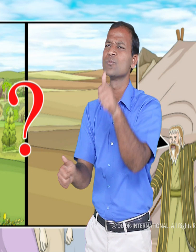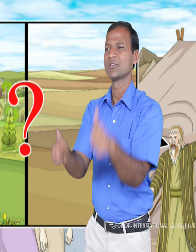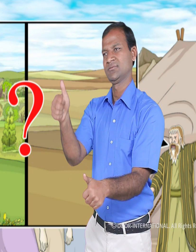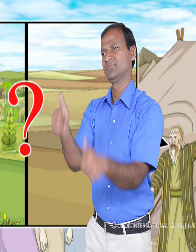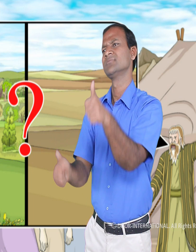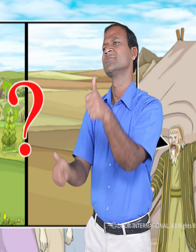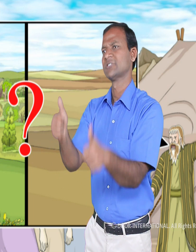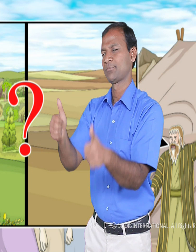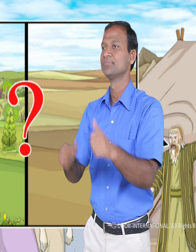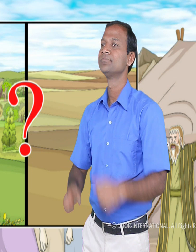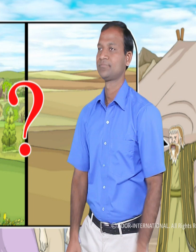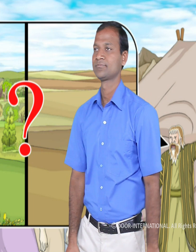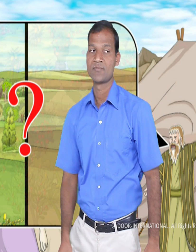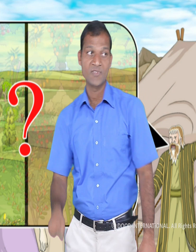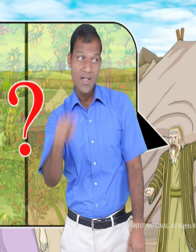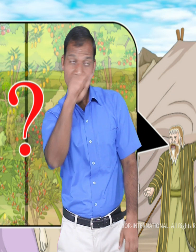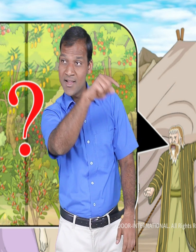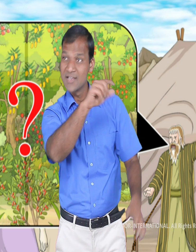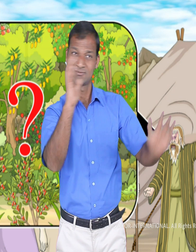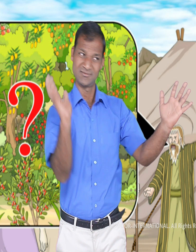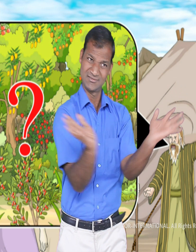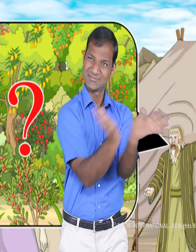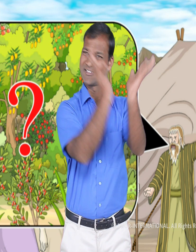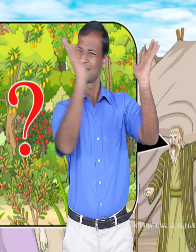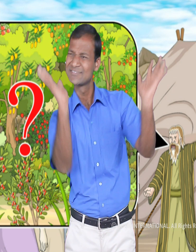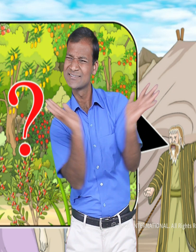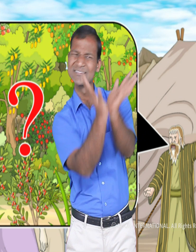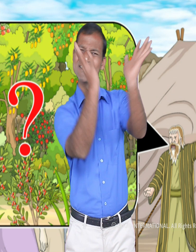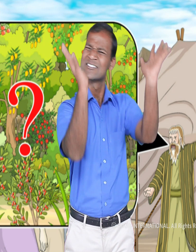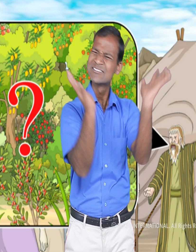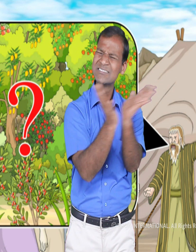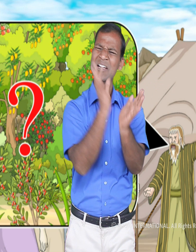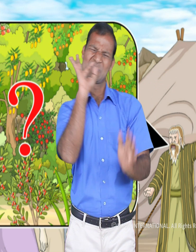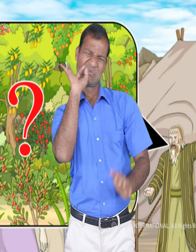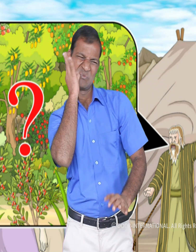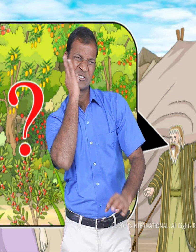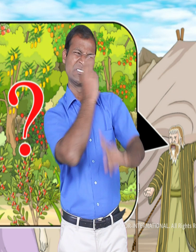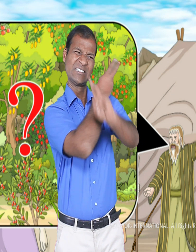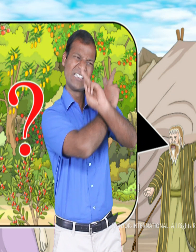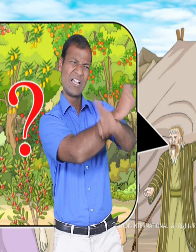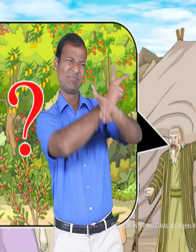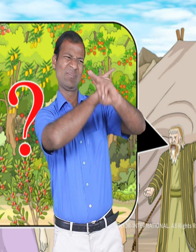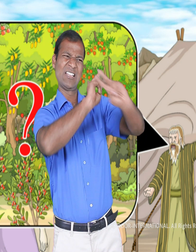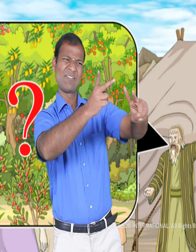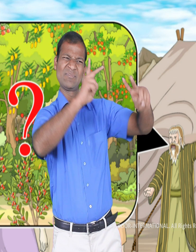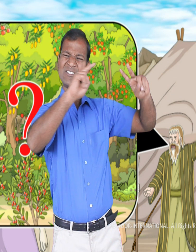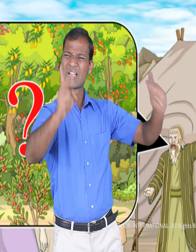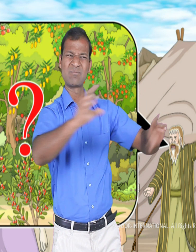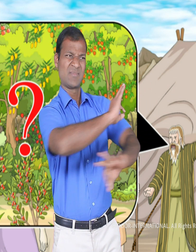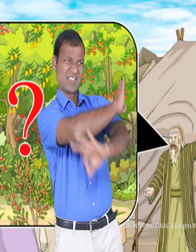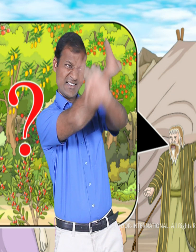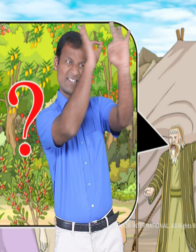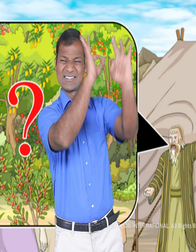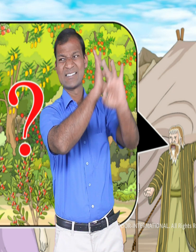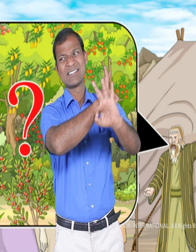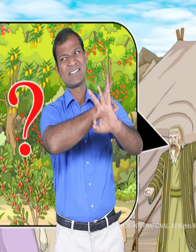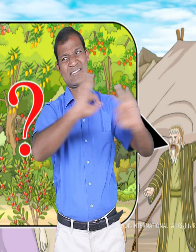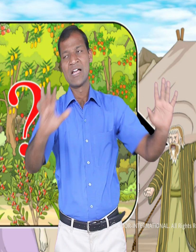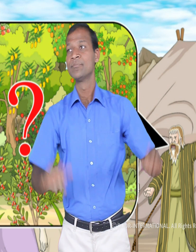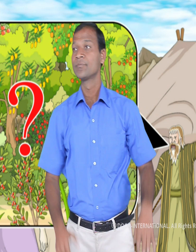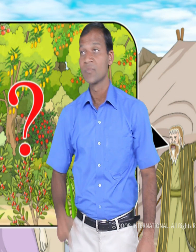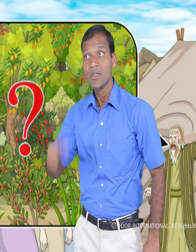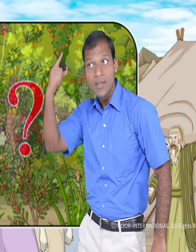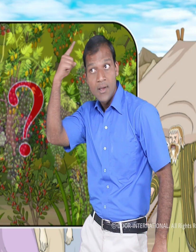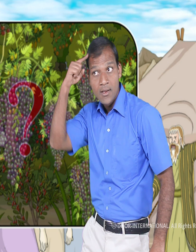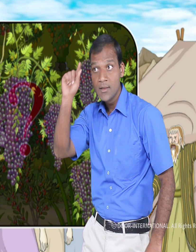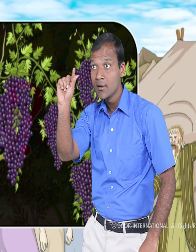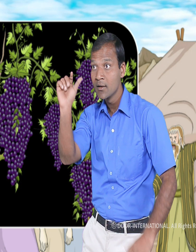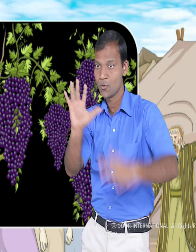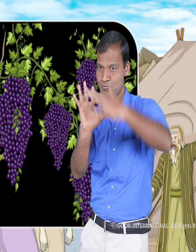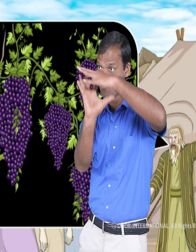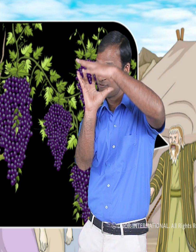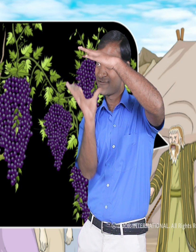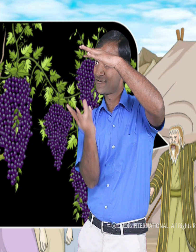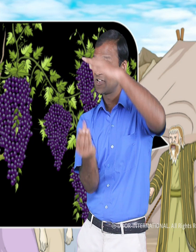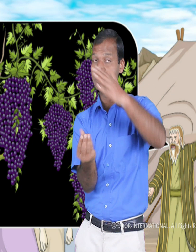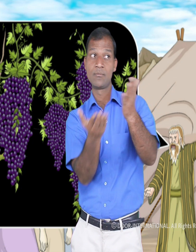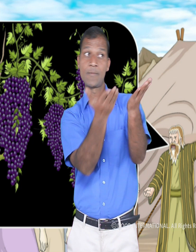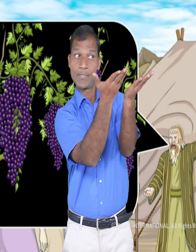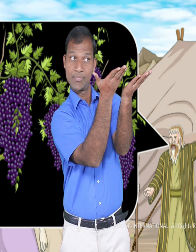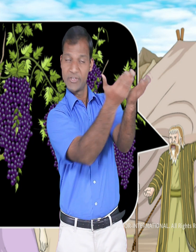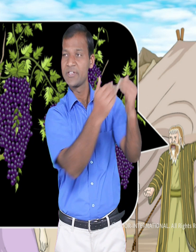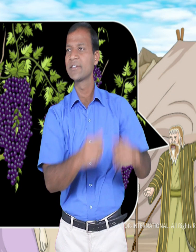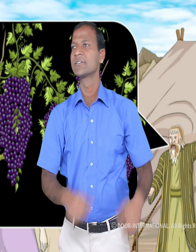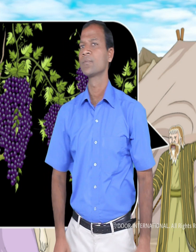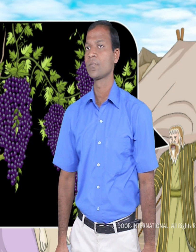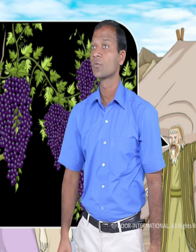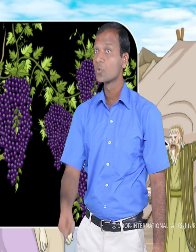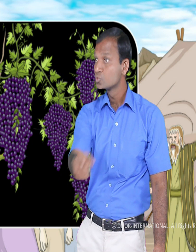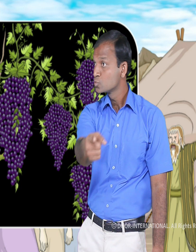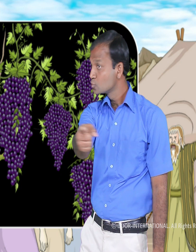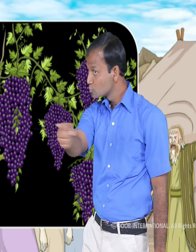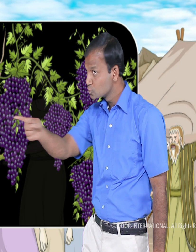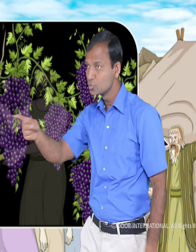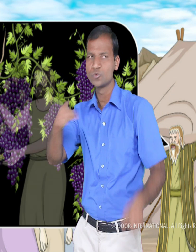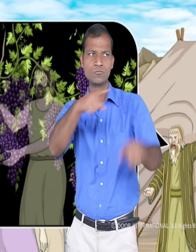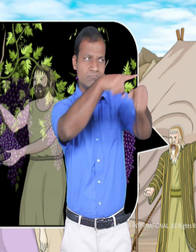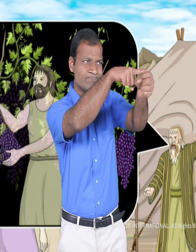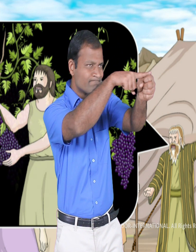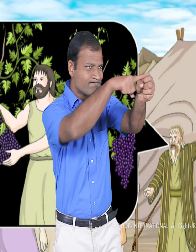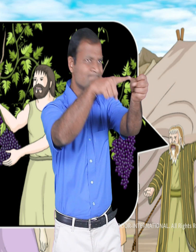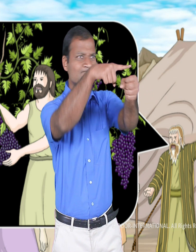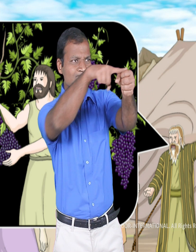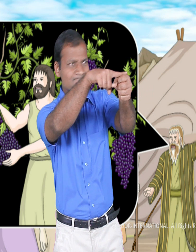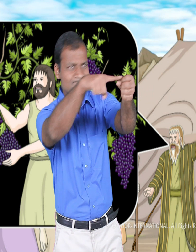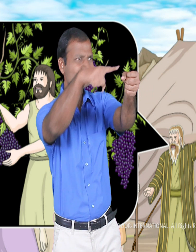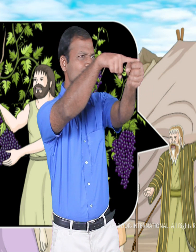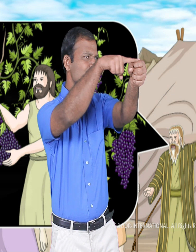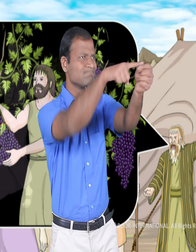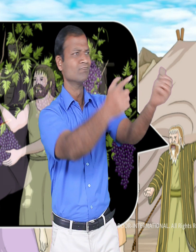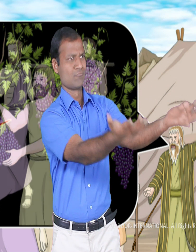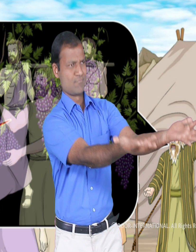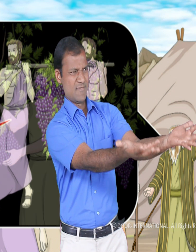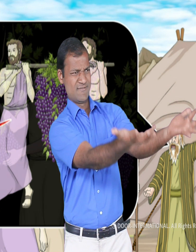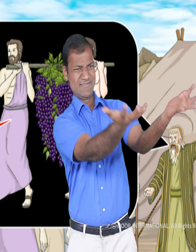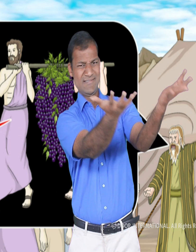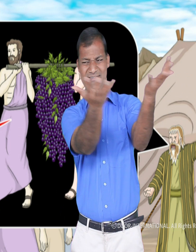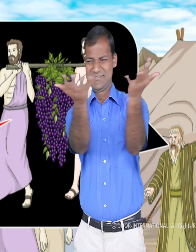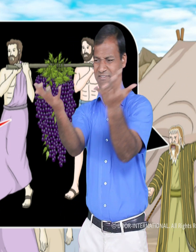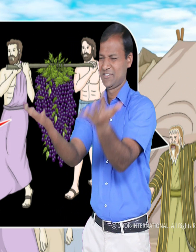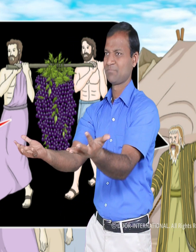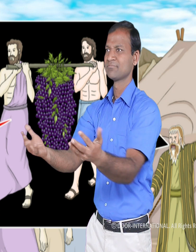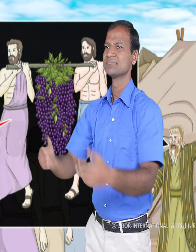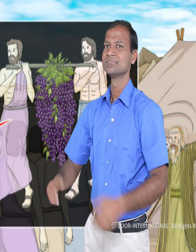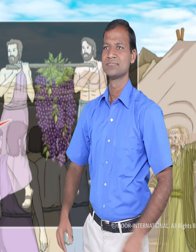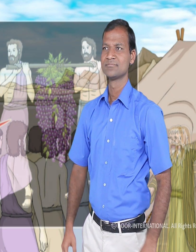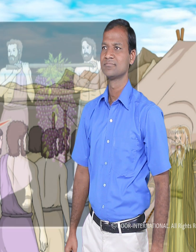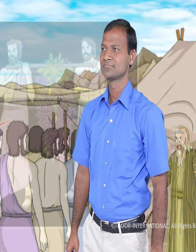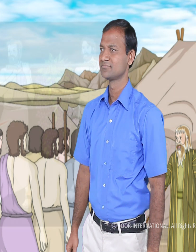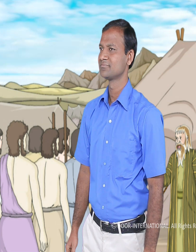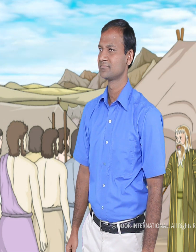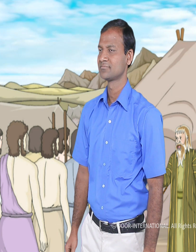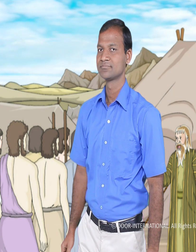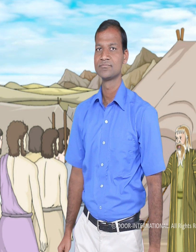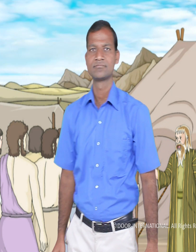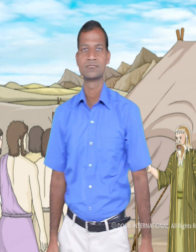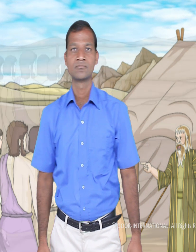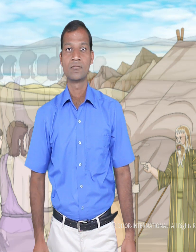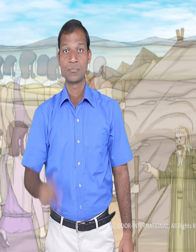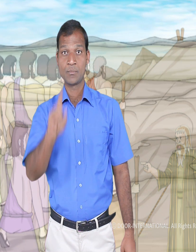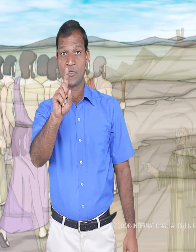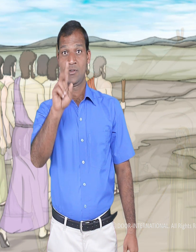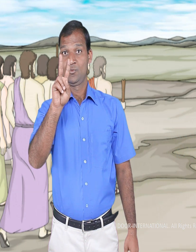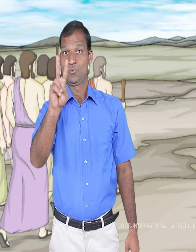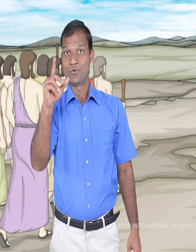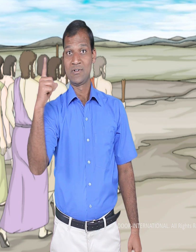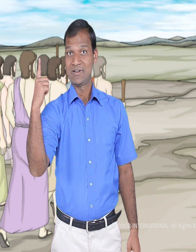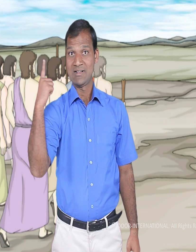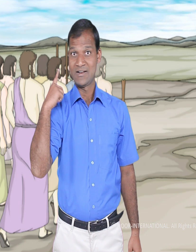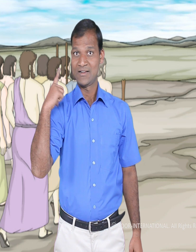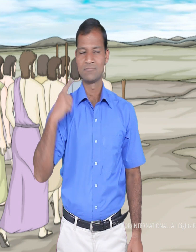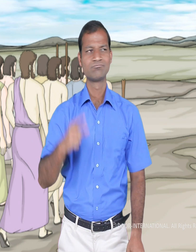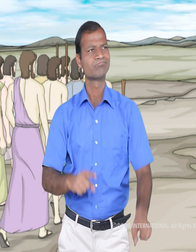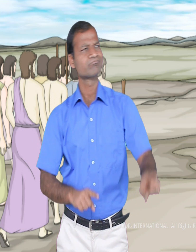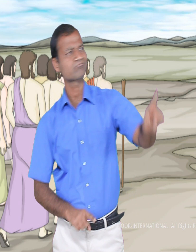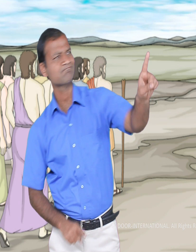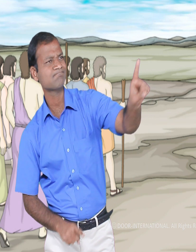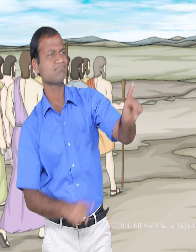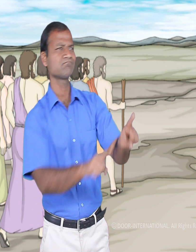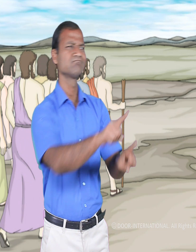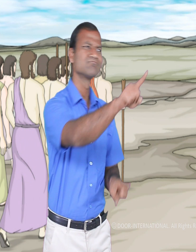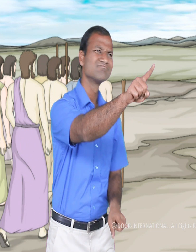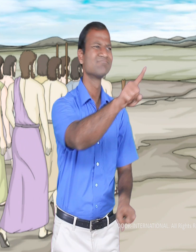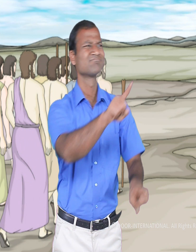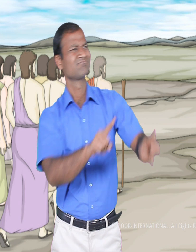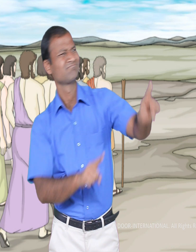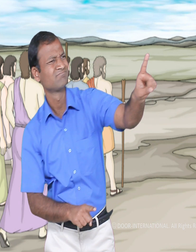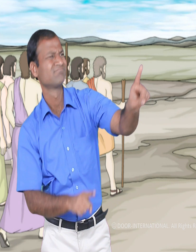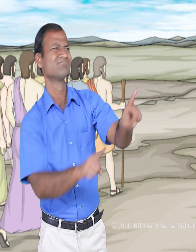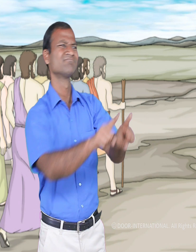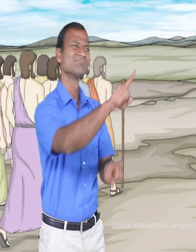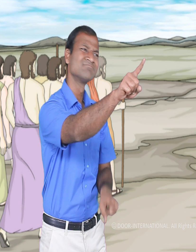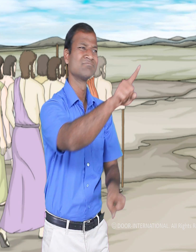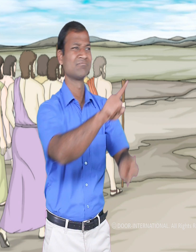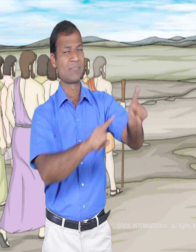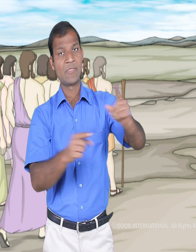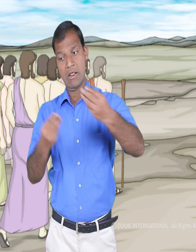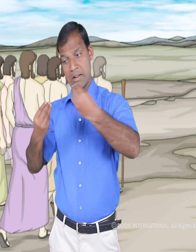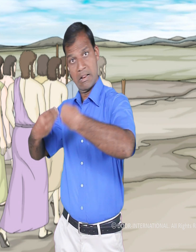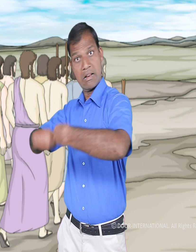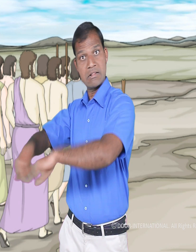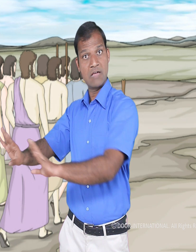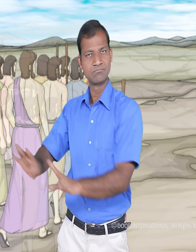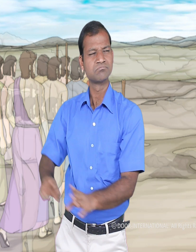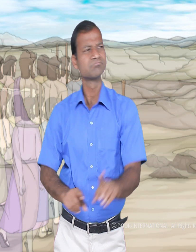Are there trees in it or not? Be courageous, and bring back some of the fruit of the land.”